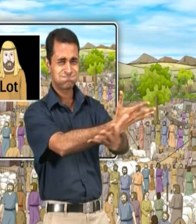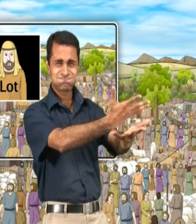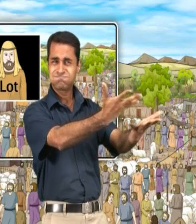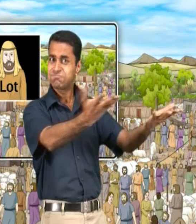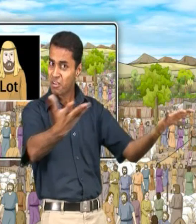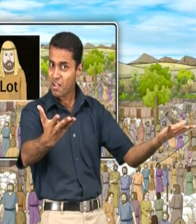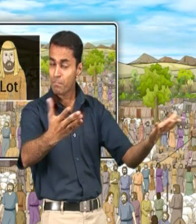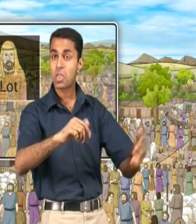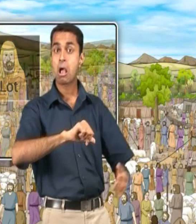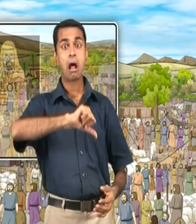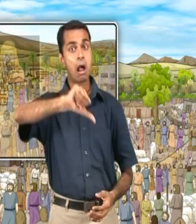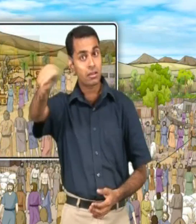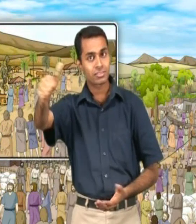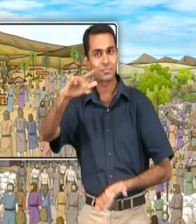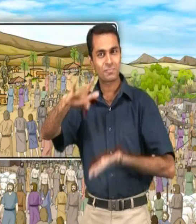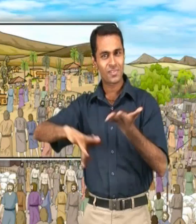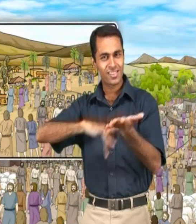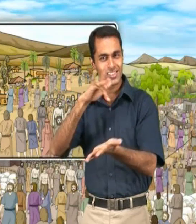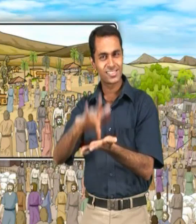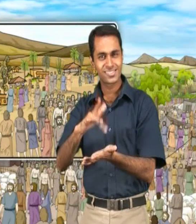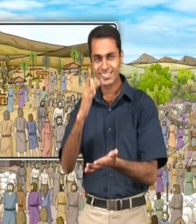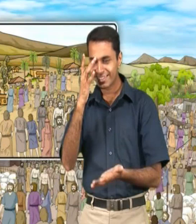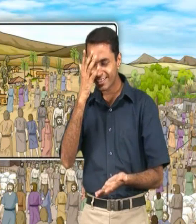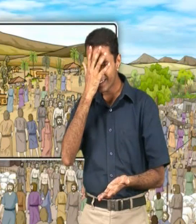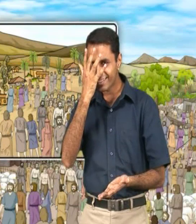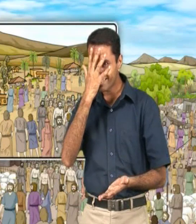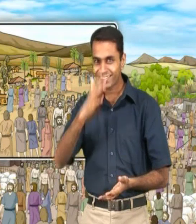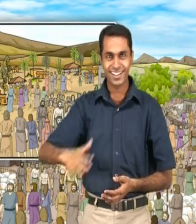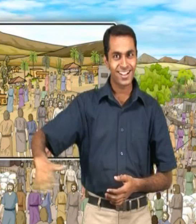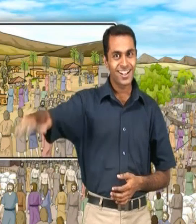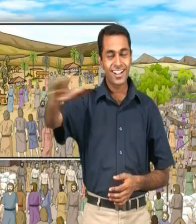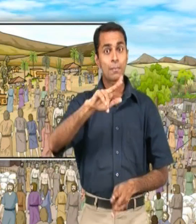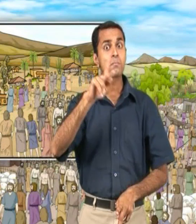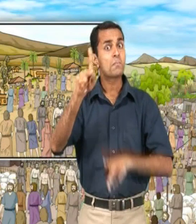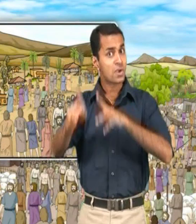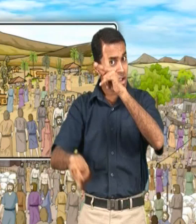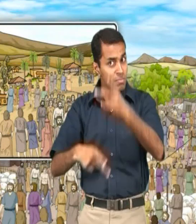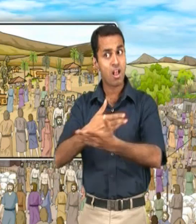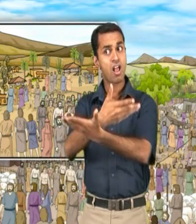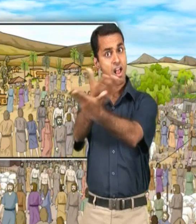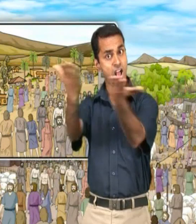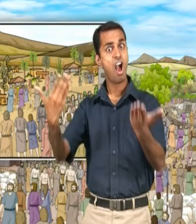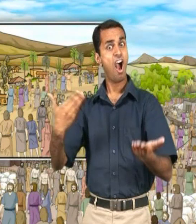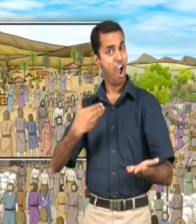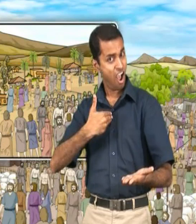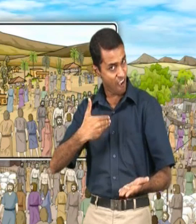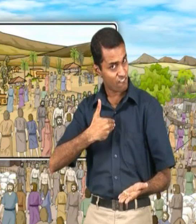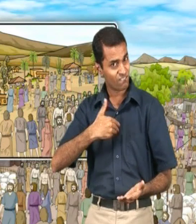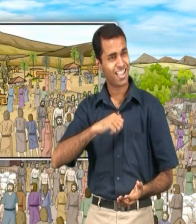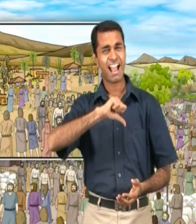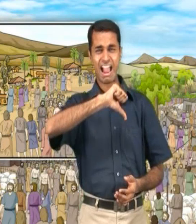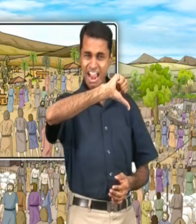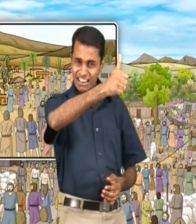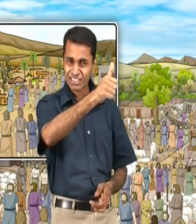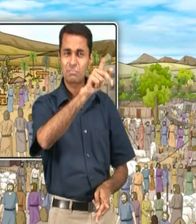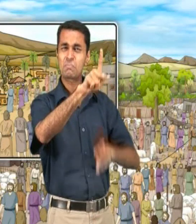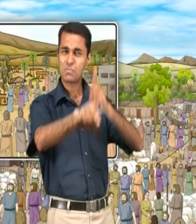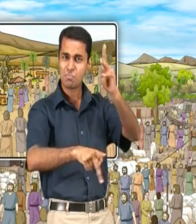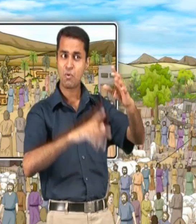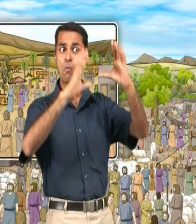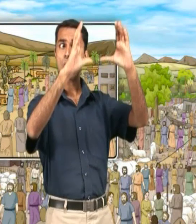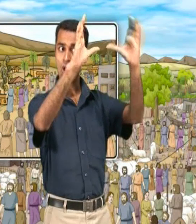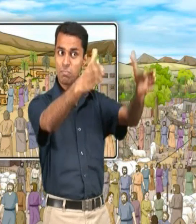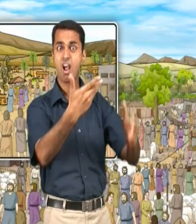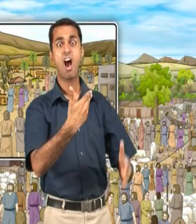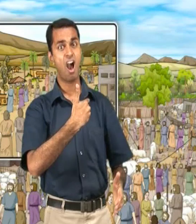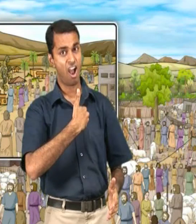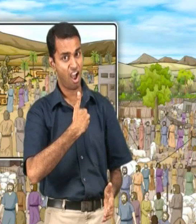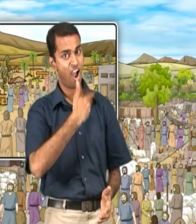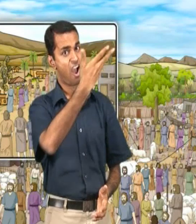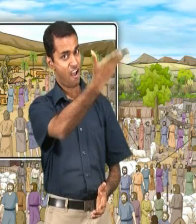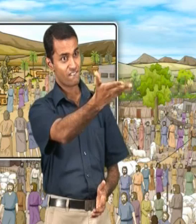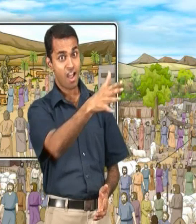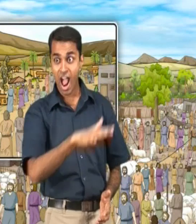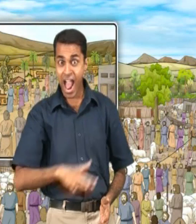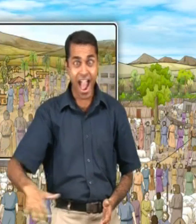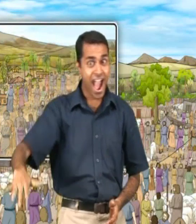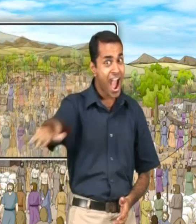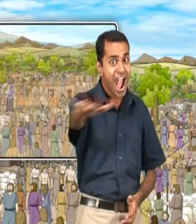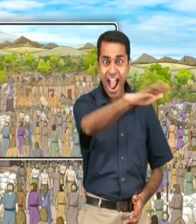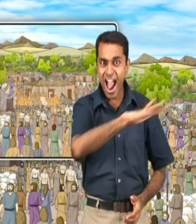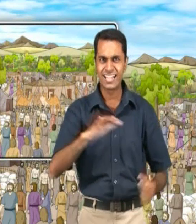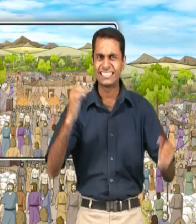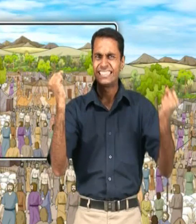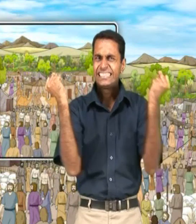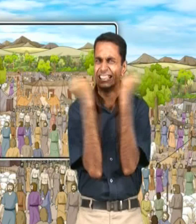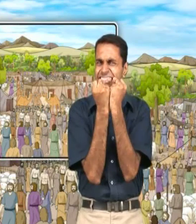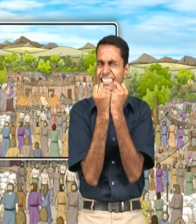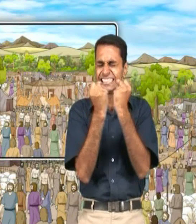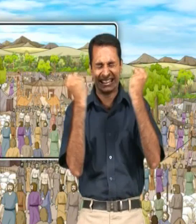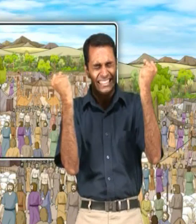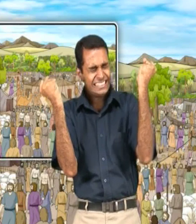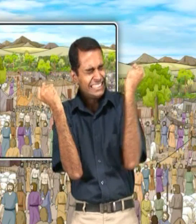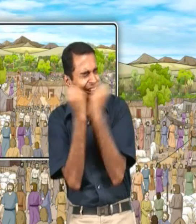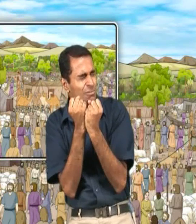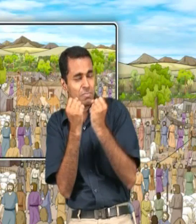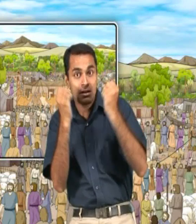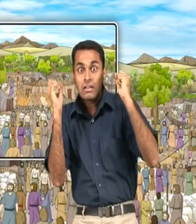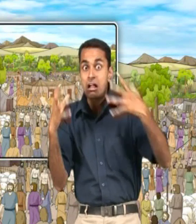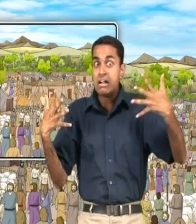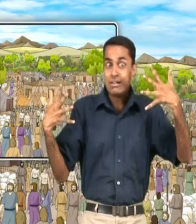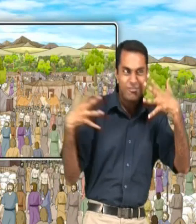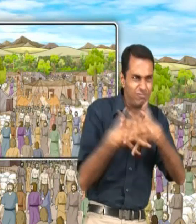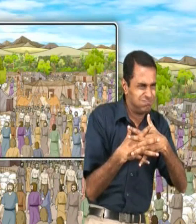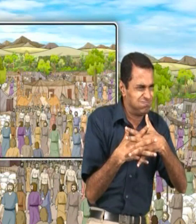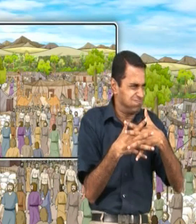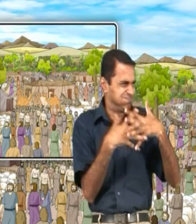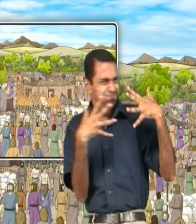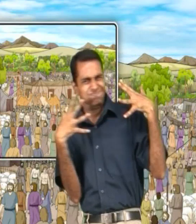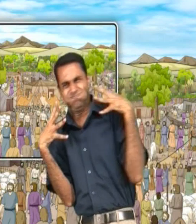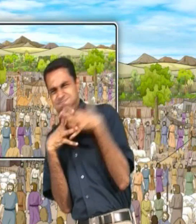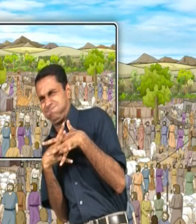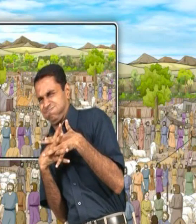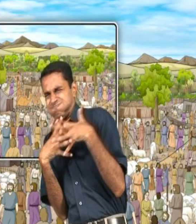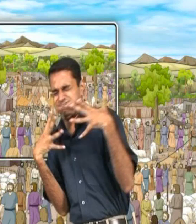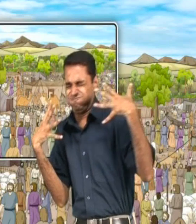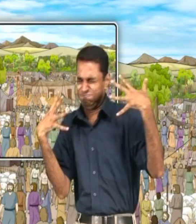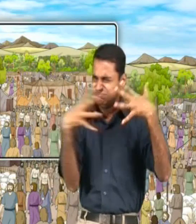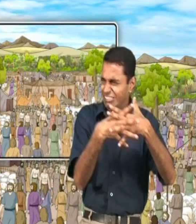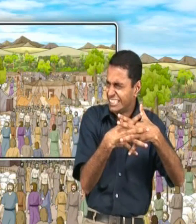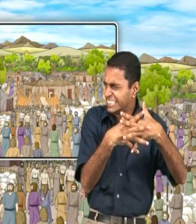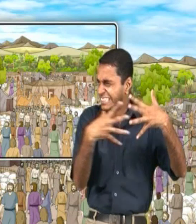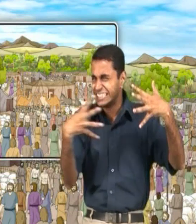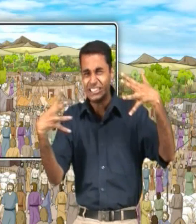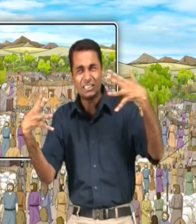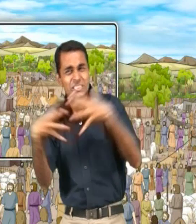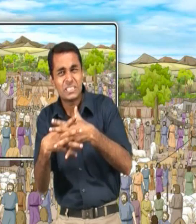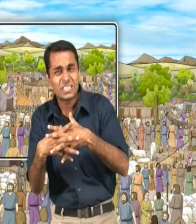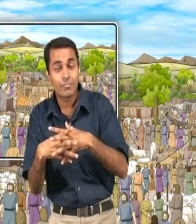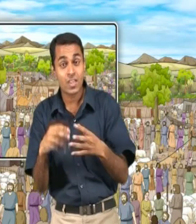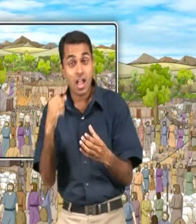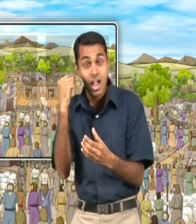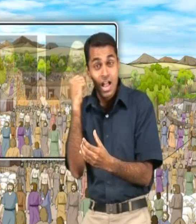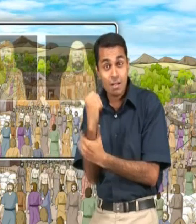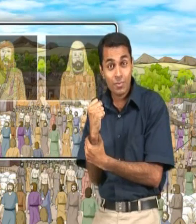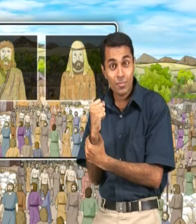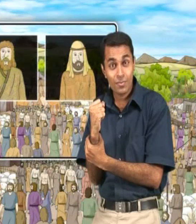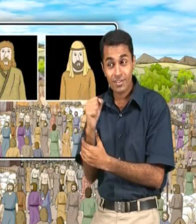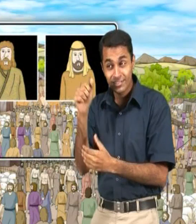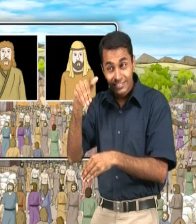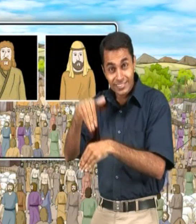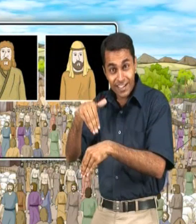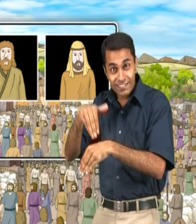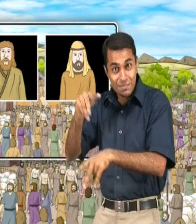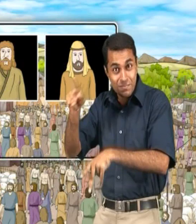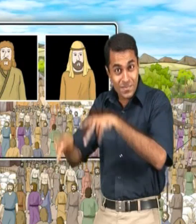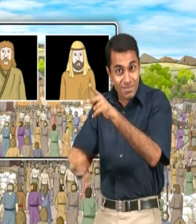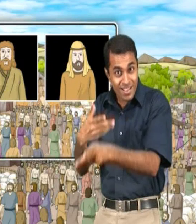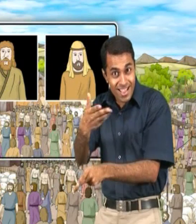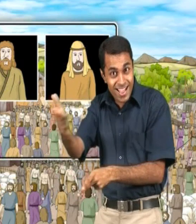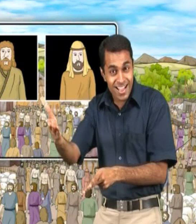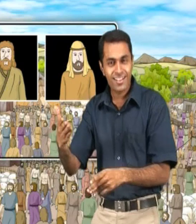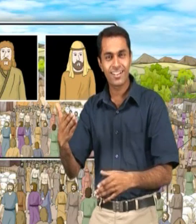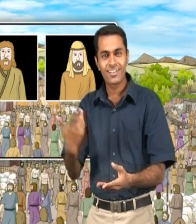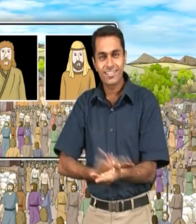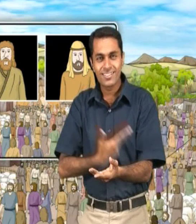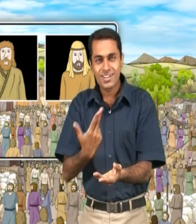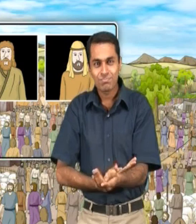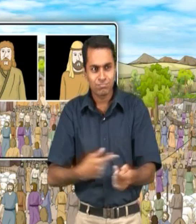But the land was unable to support both of them while they stayed together, for they had so many possessions that they were unable to coexist.